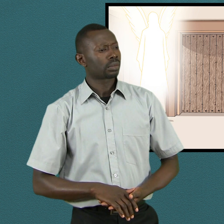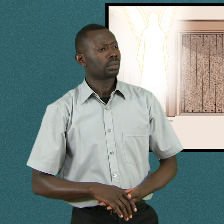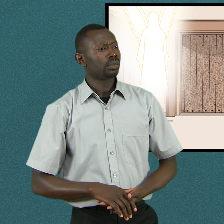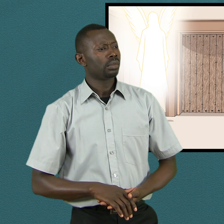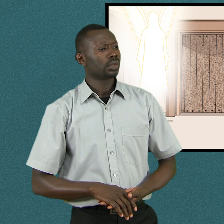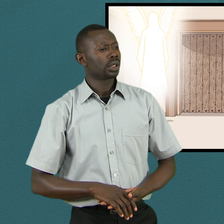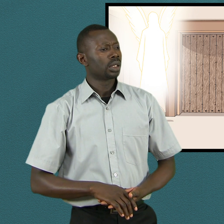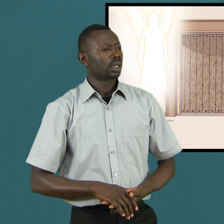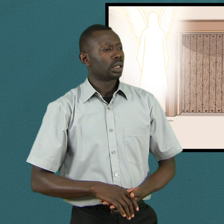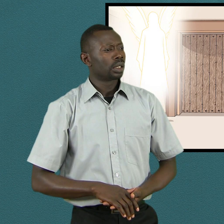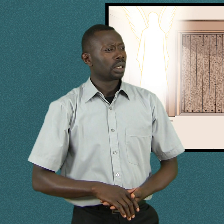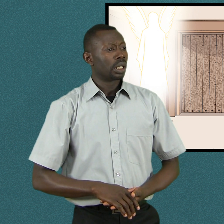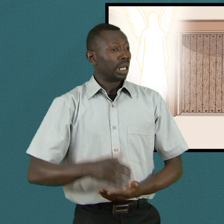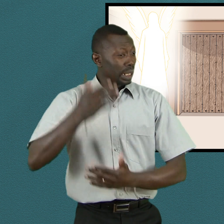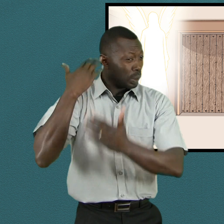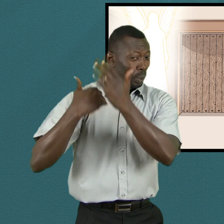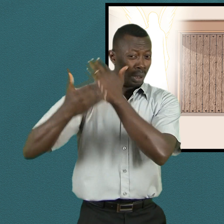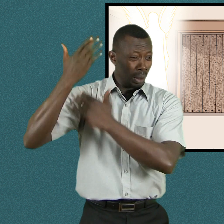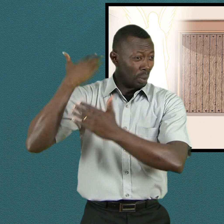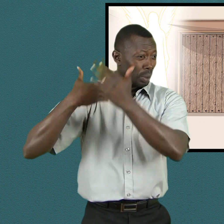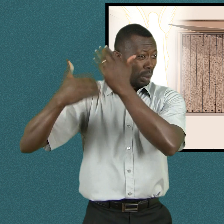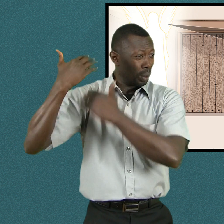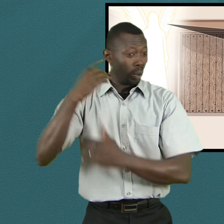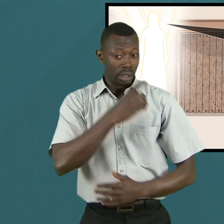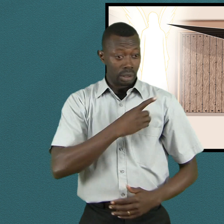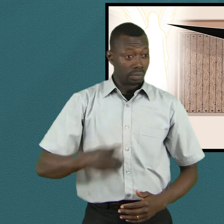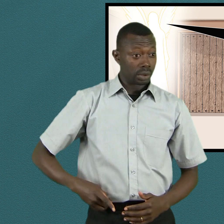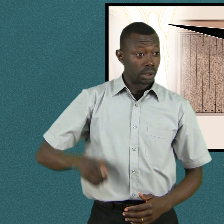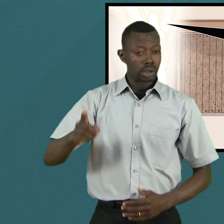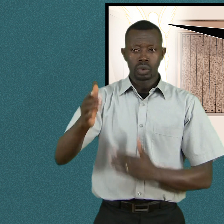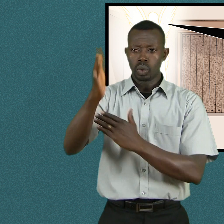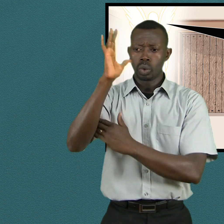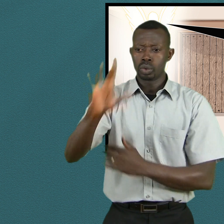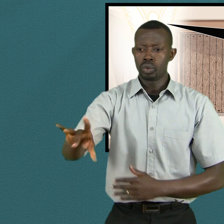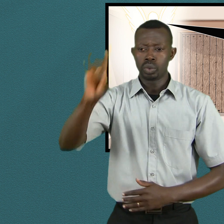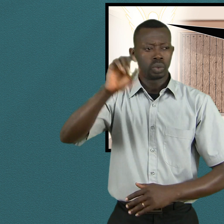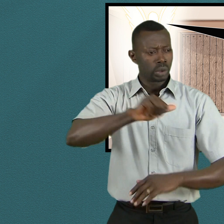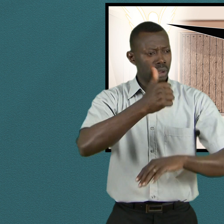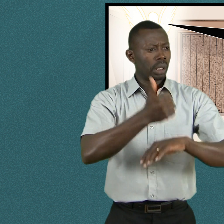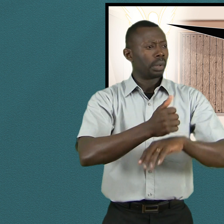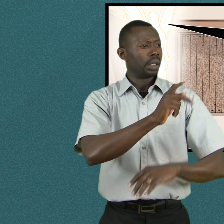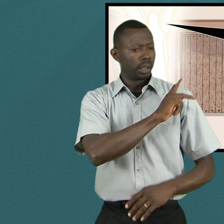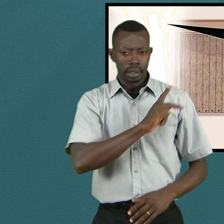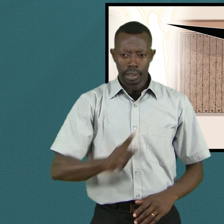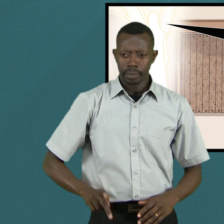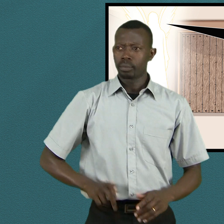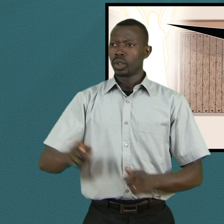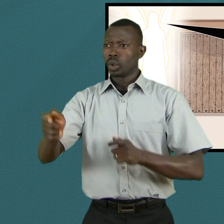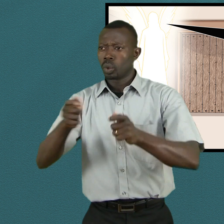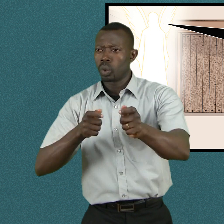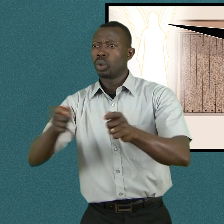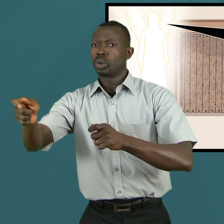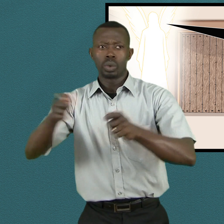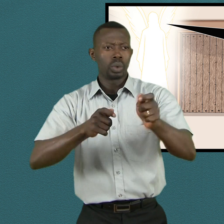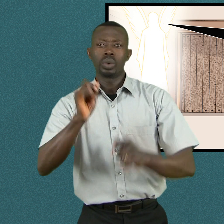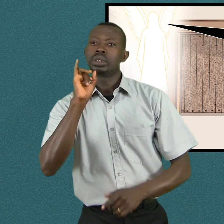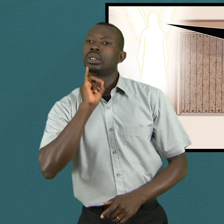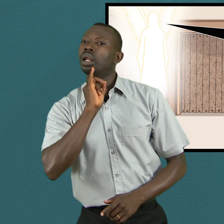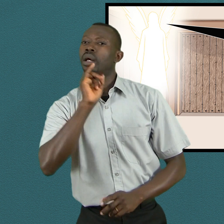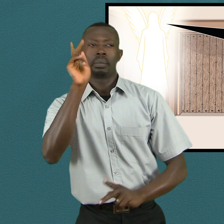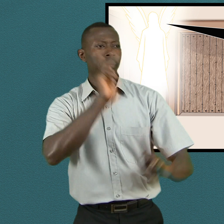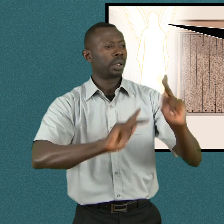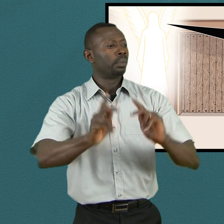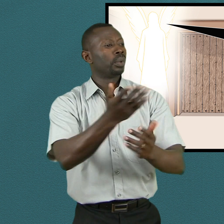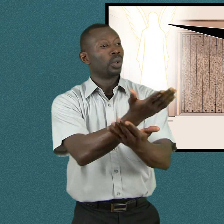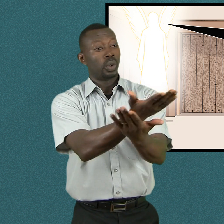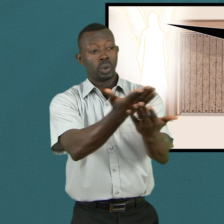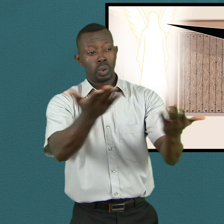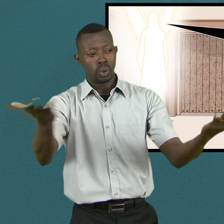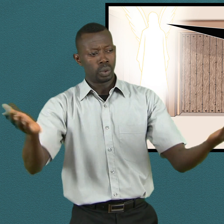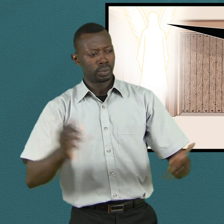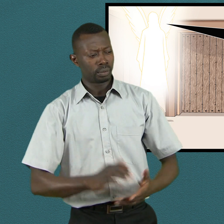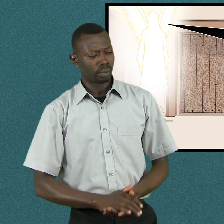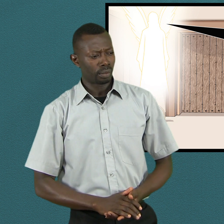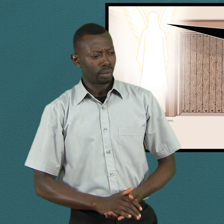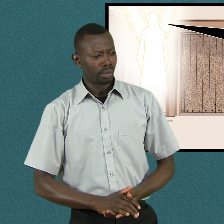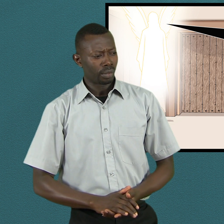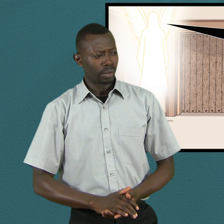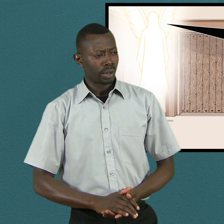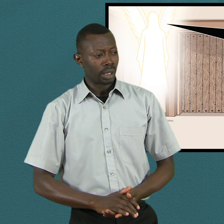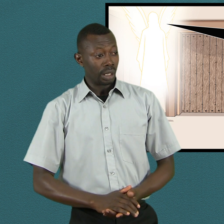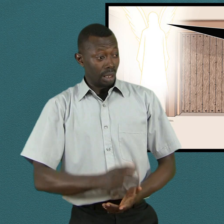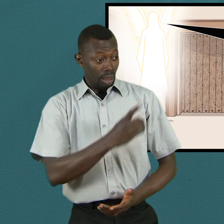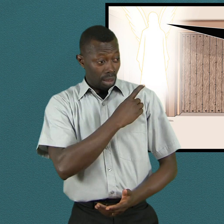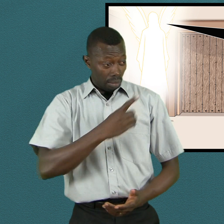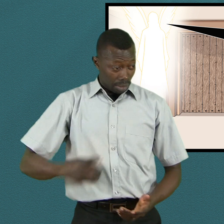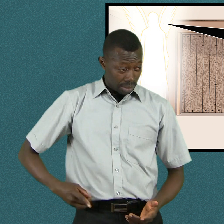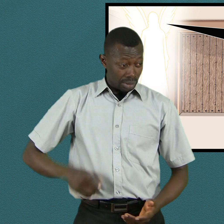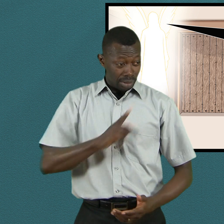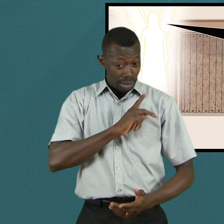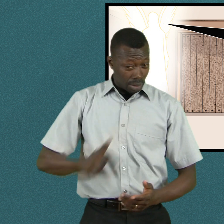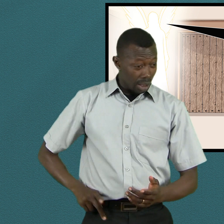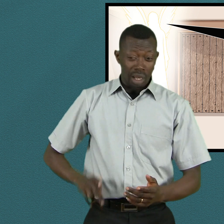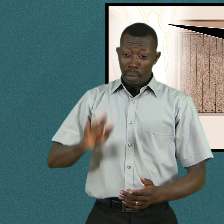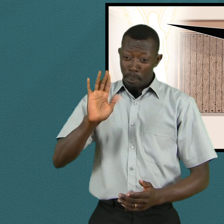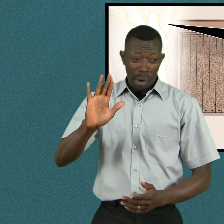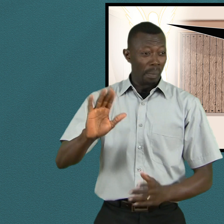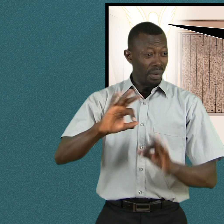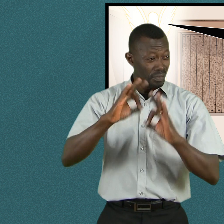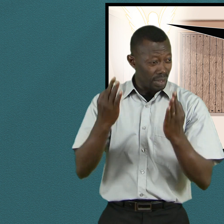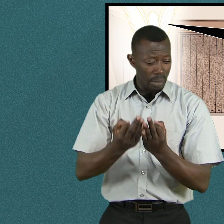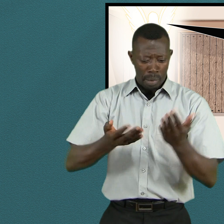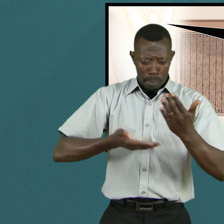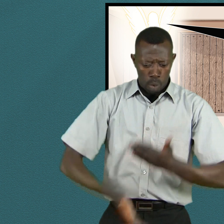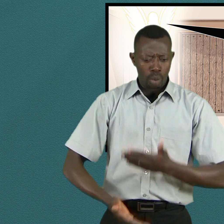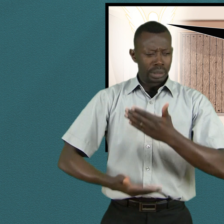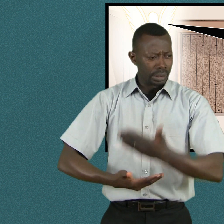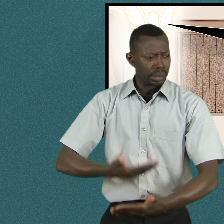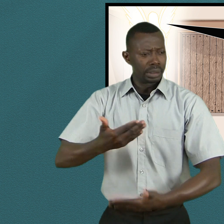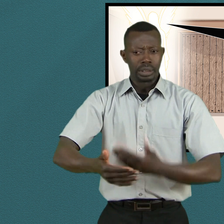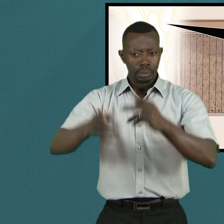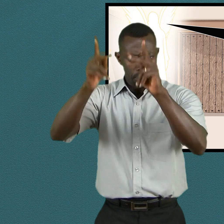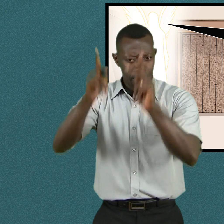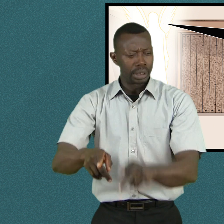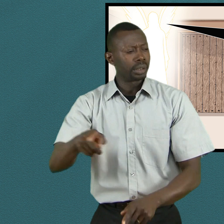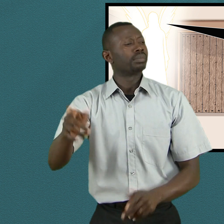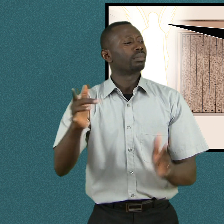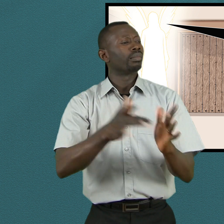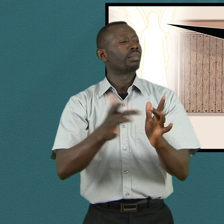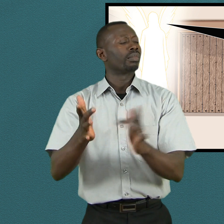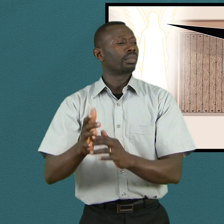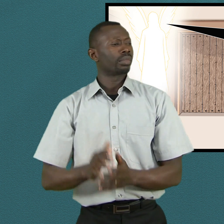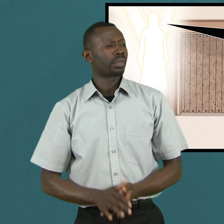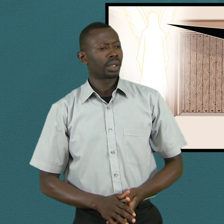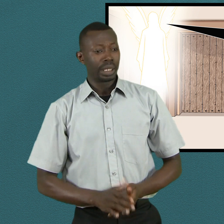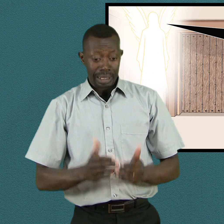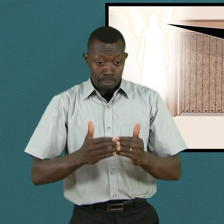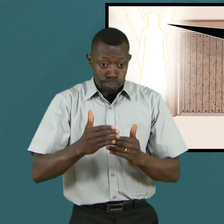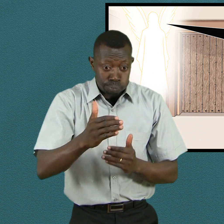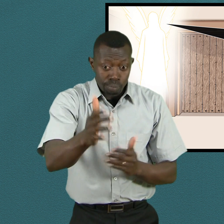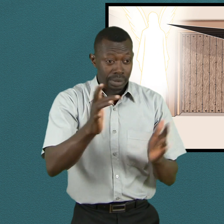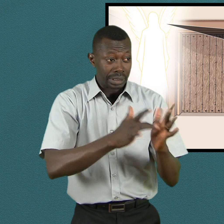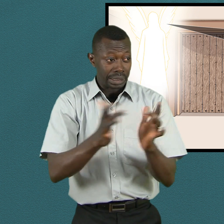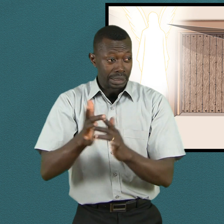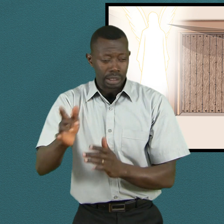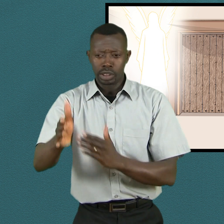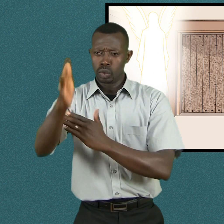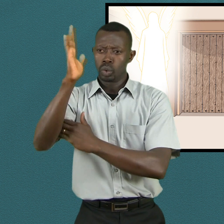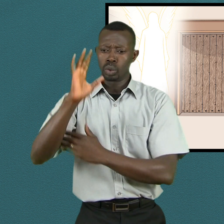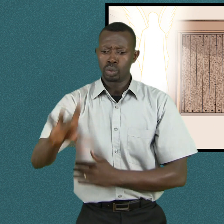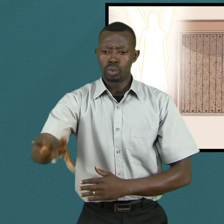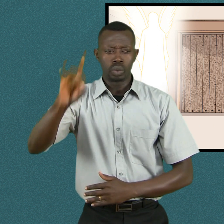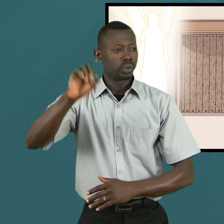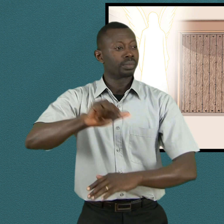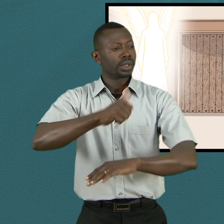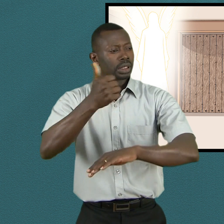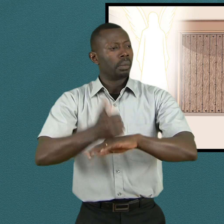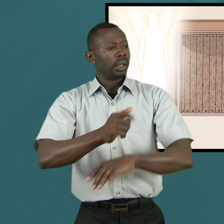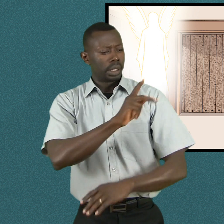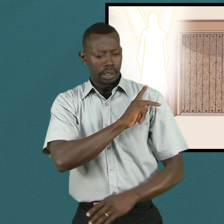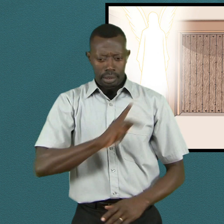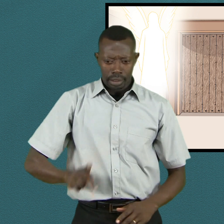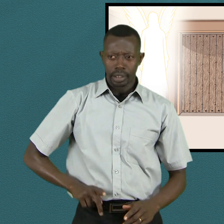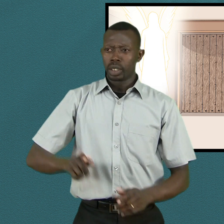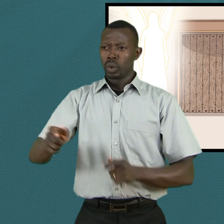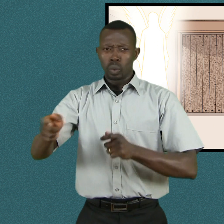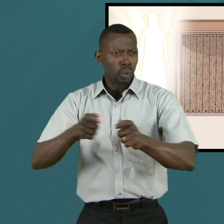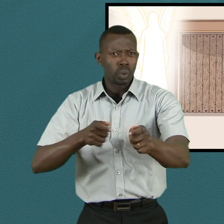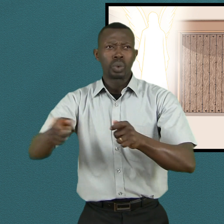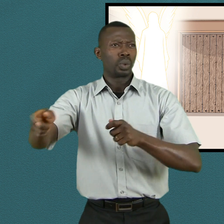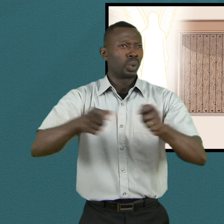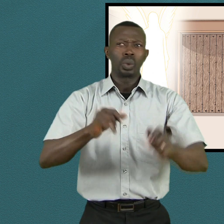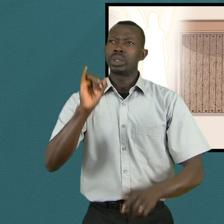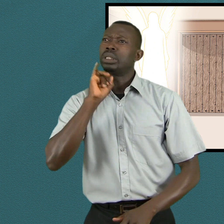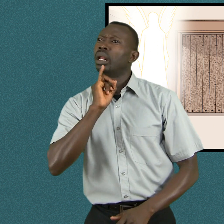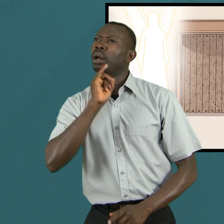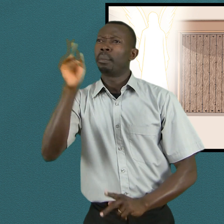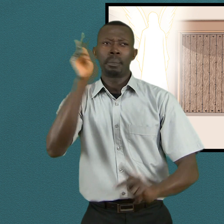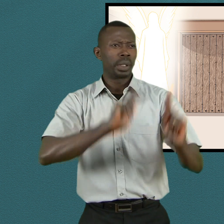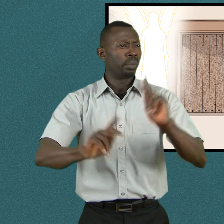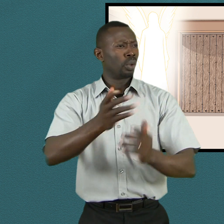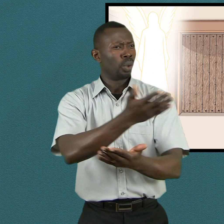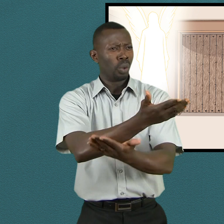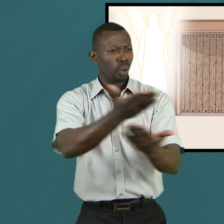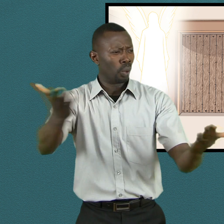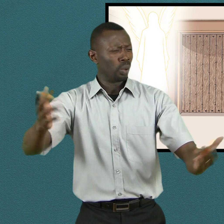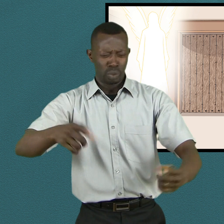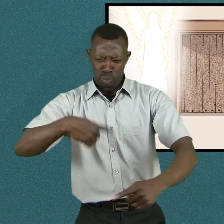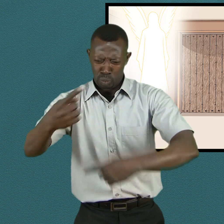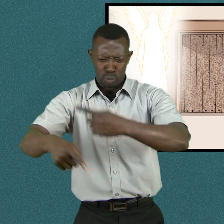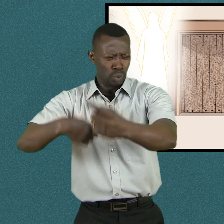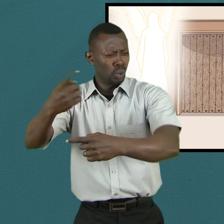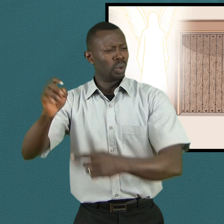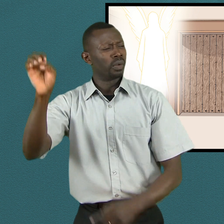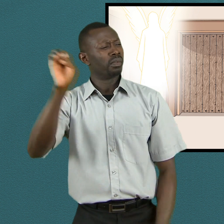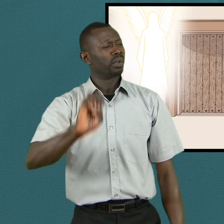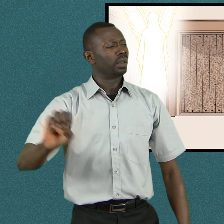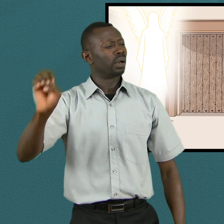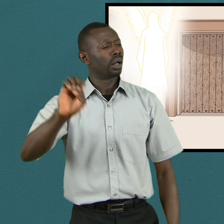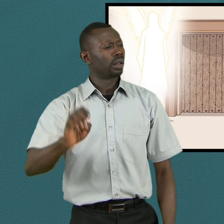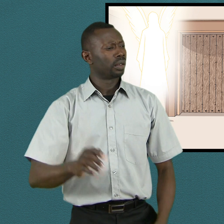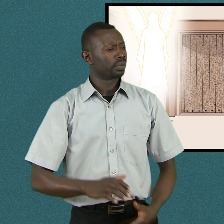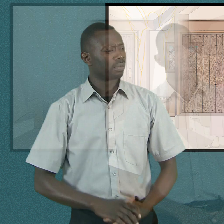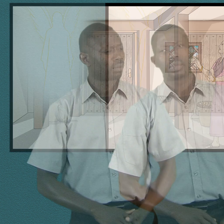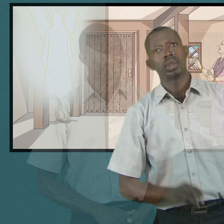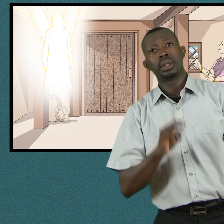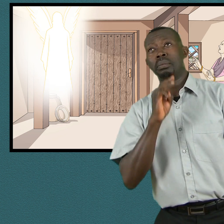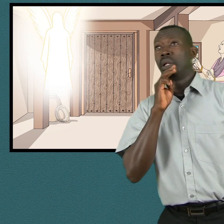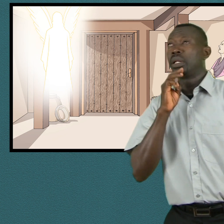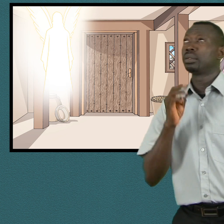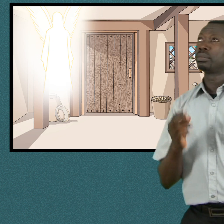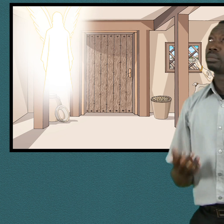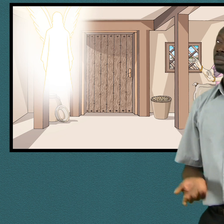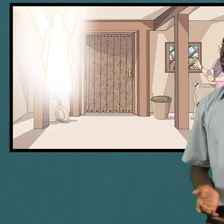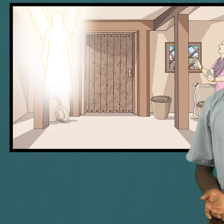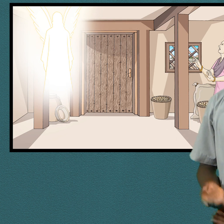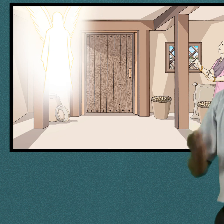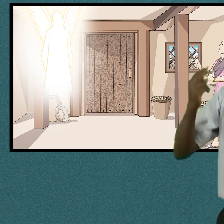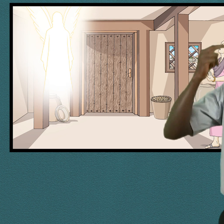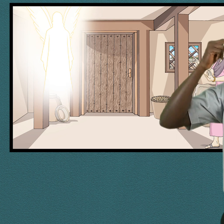The Lord God will give Him the throne of His father David, and He will reign over the house of Jacob forever. His kingdom will never end!”